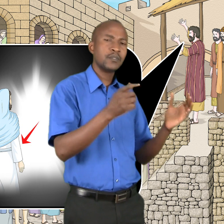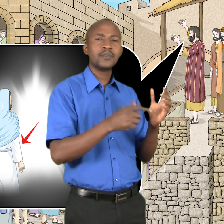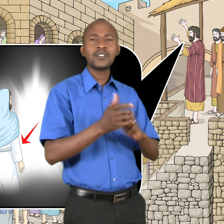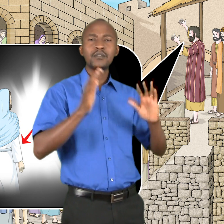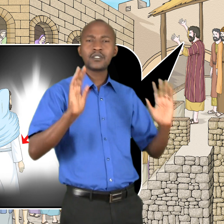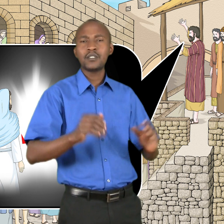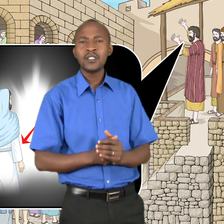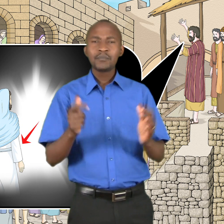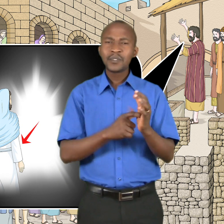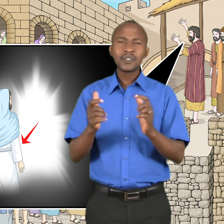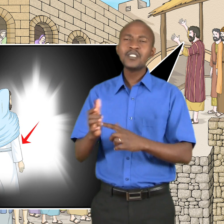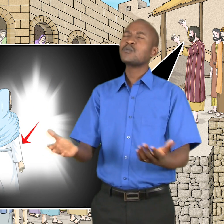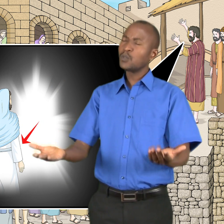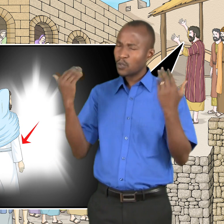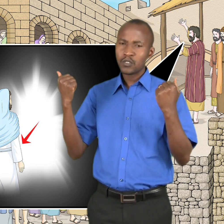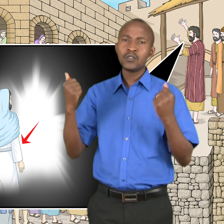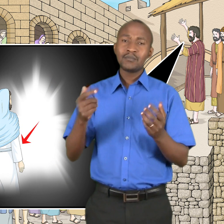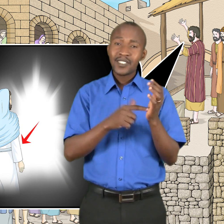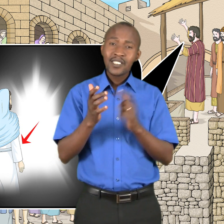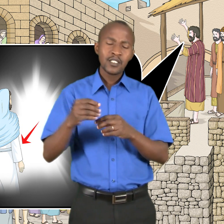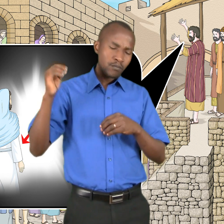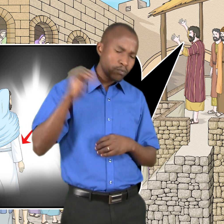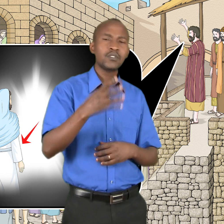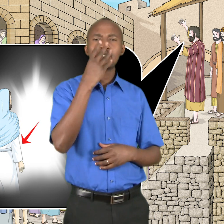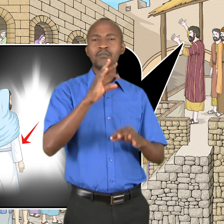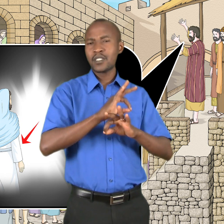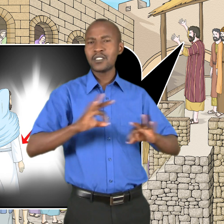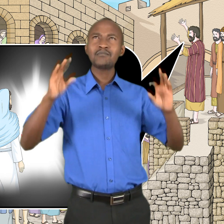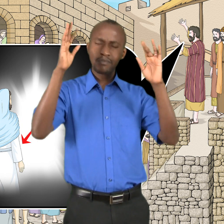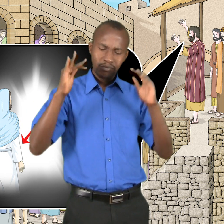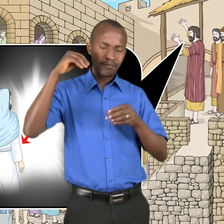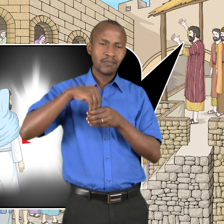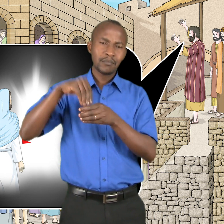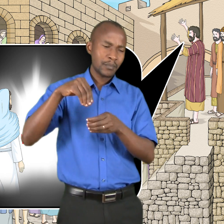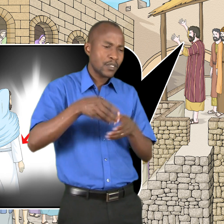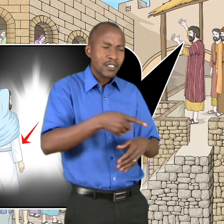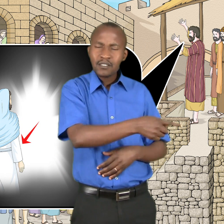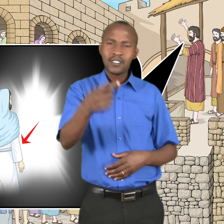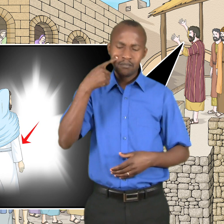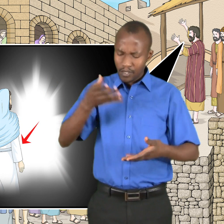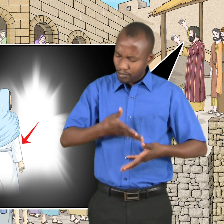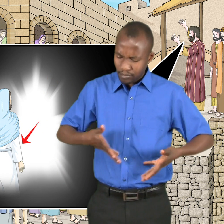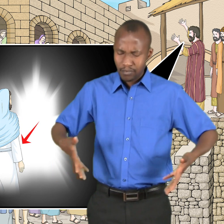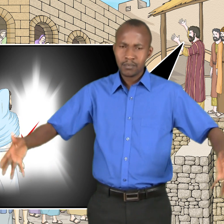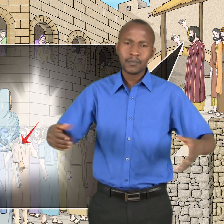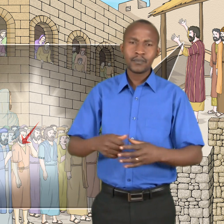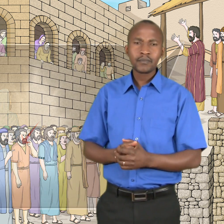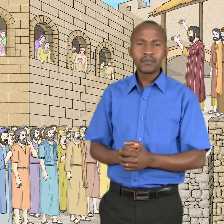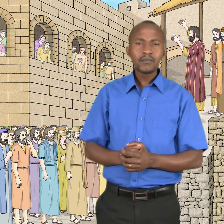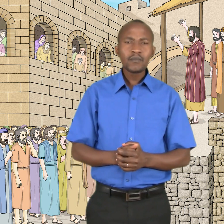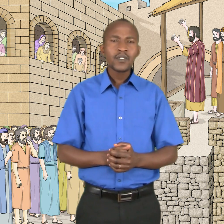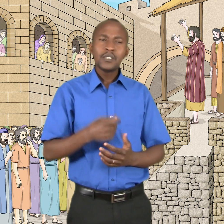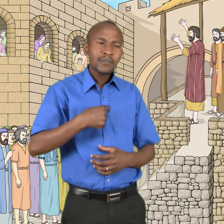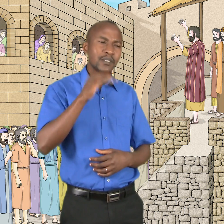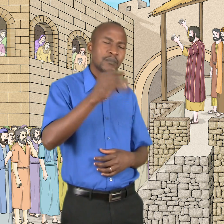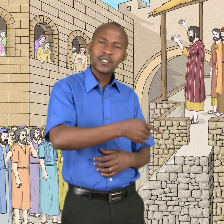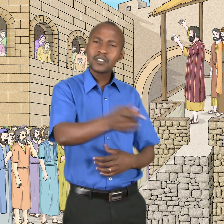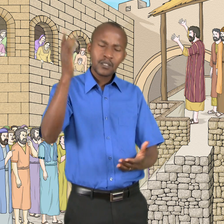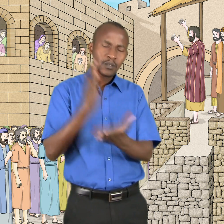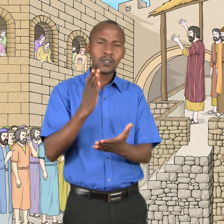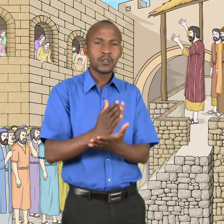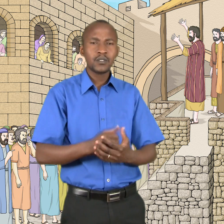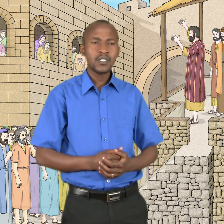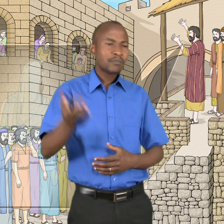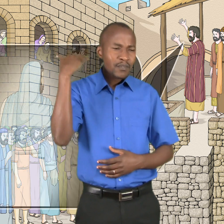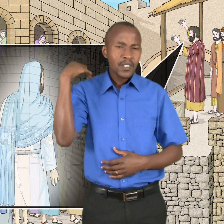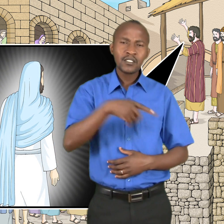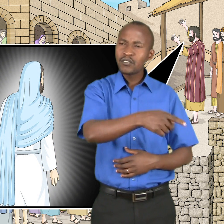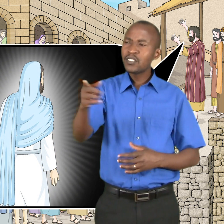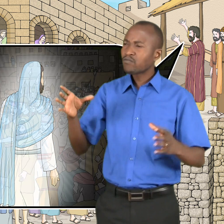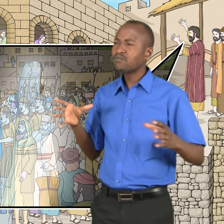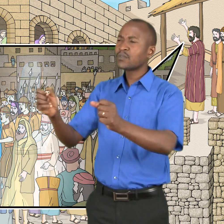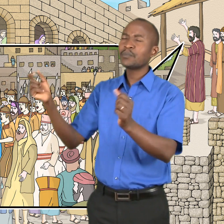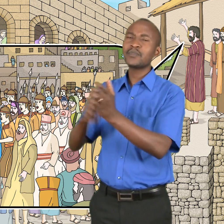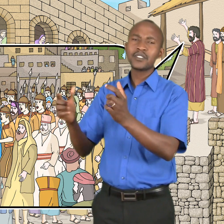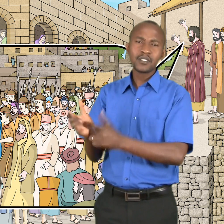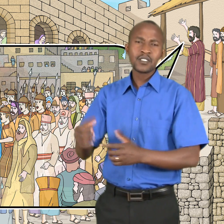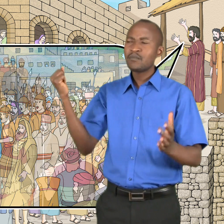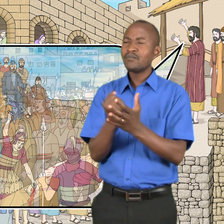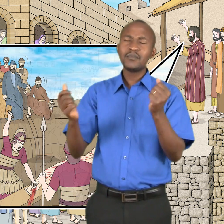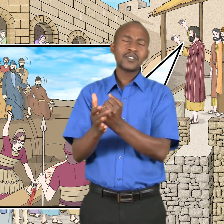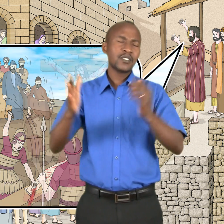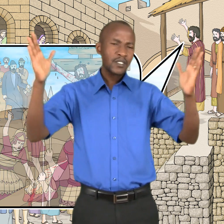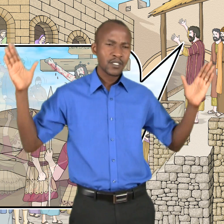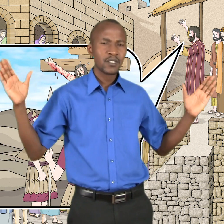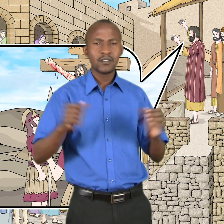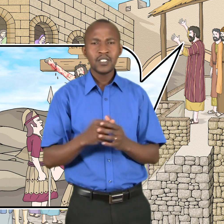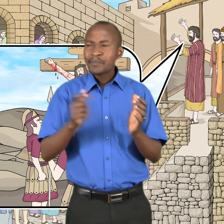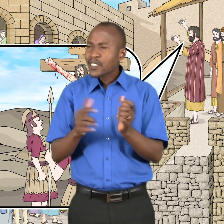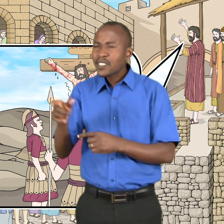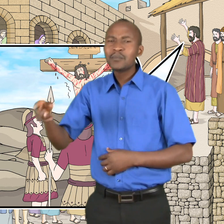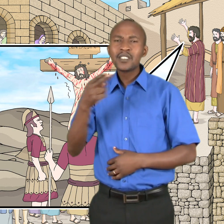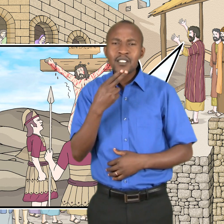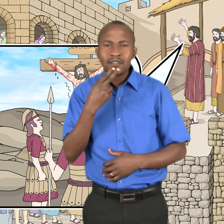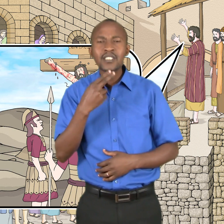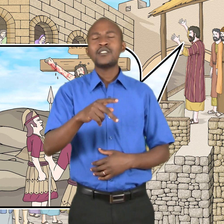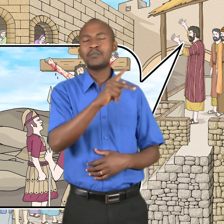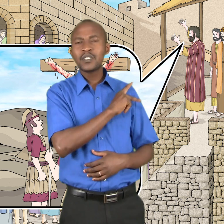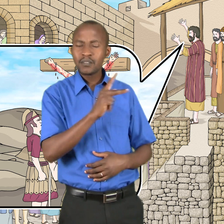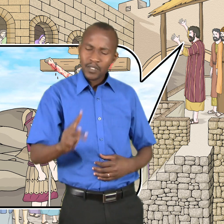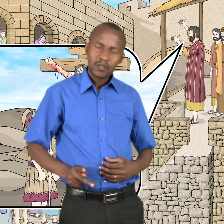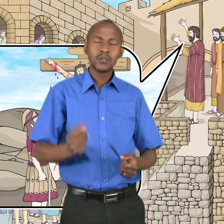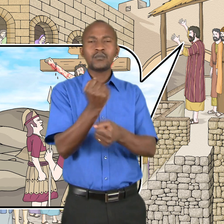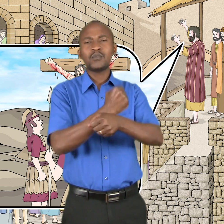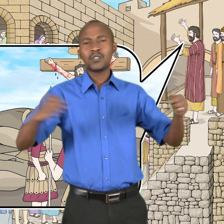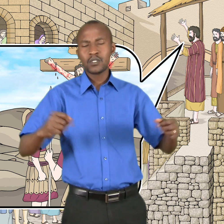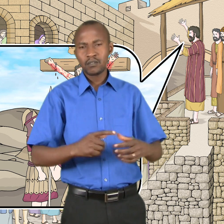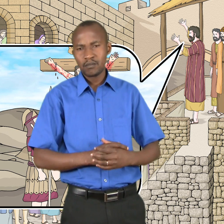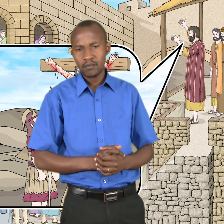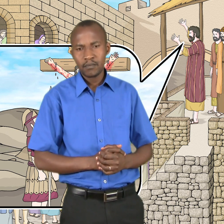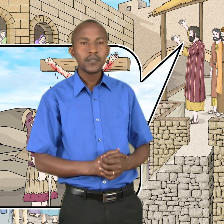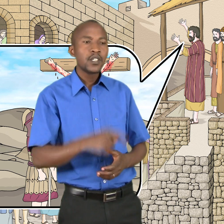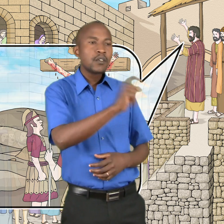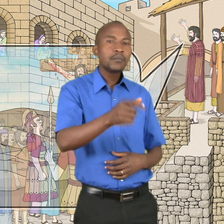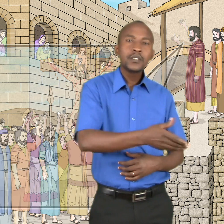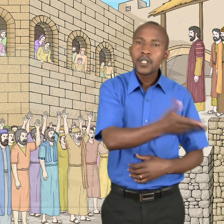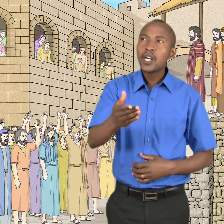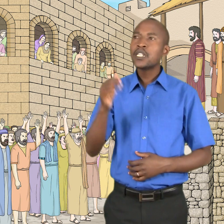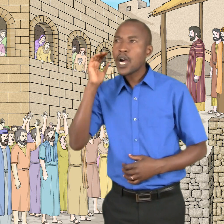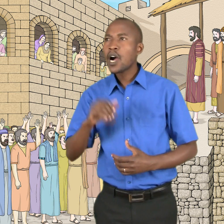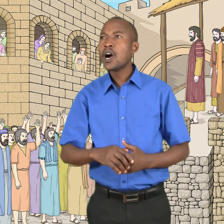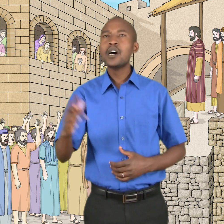For David did not ascend into heaven, but he himself says: ‘The Lord said to my Lord, “Sit at My right hand until I make Your enemies a footstool for Your feet.”’ Therefore let all Israel know with certainty that God has made this Jesus, whom you crucified, both Lord and Christ!”